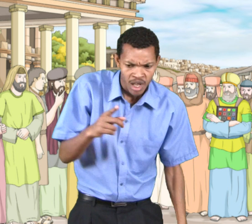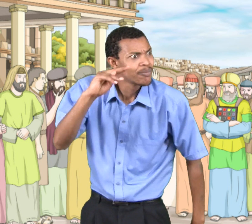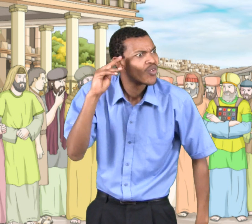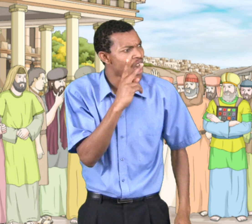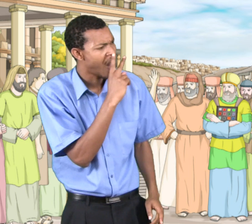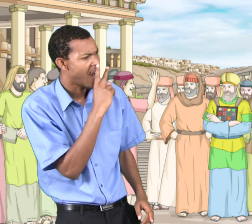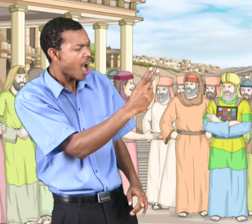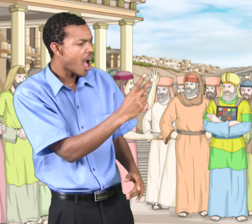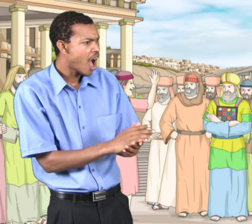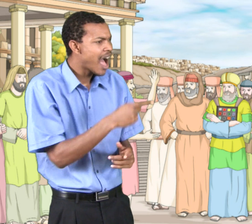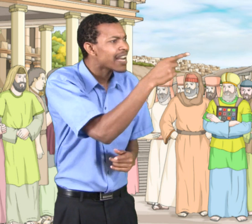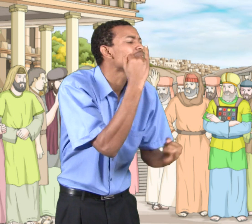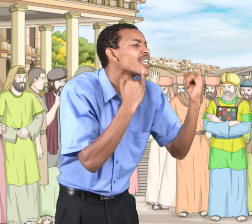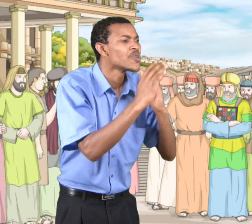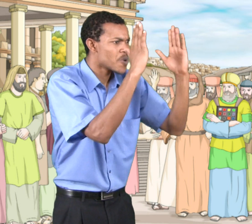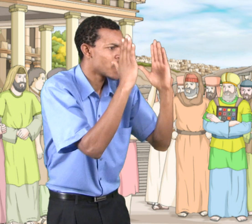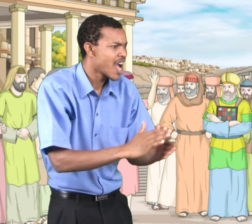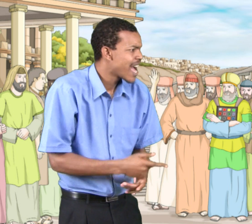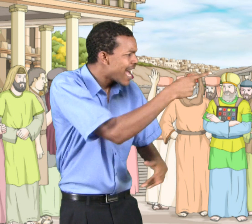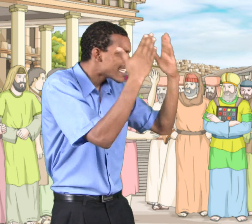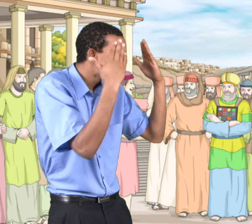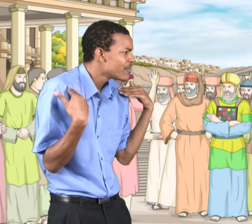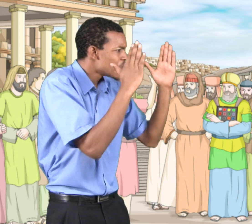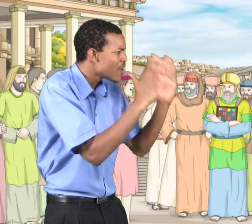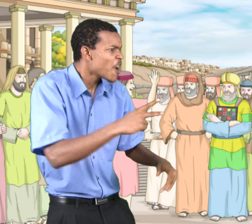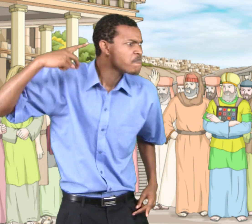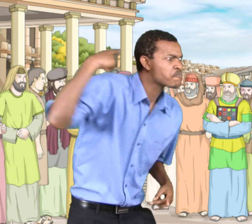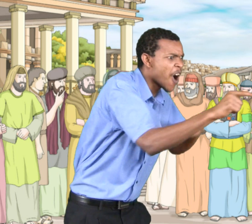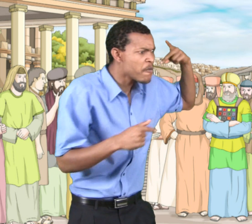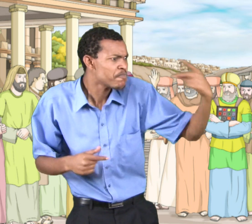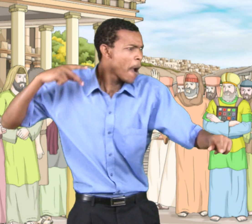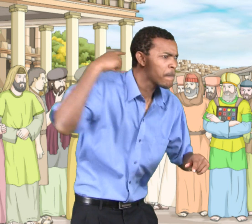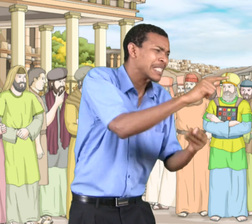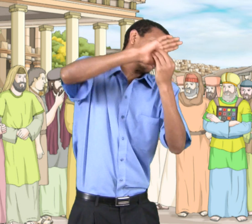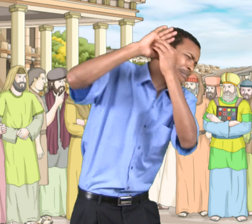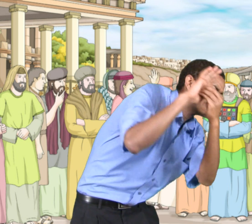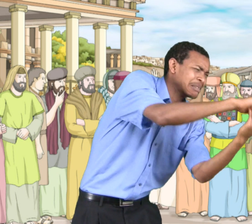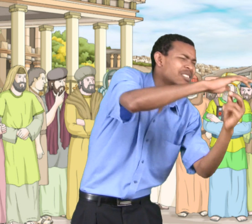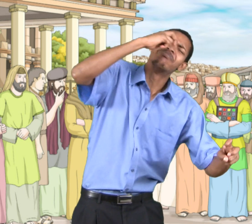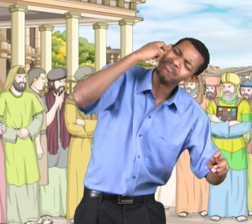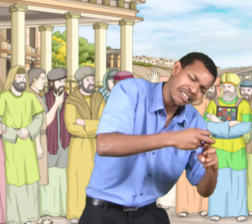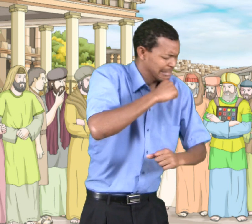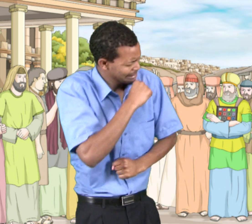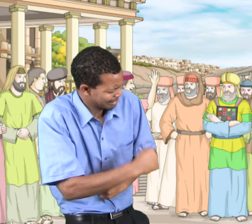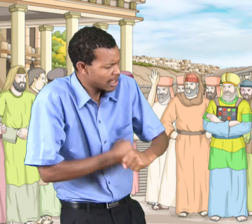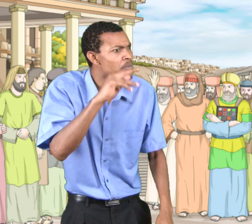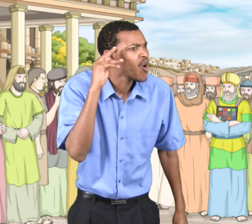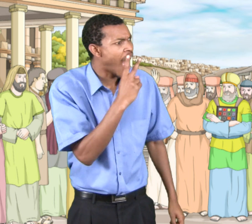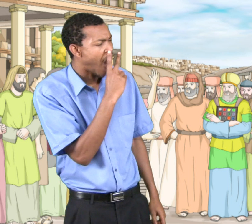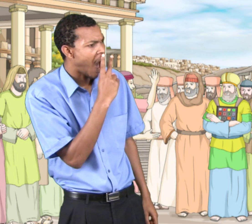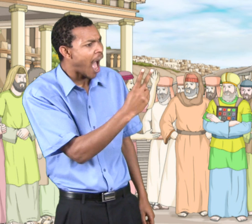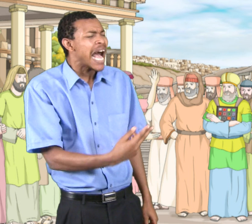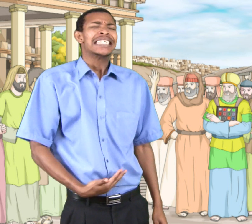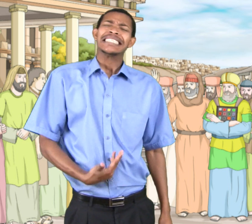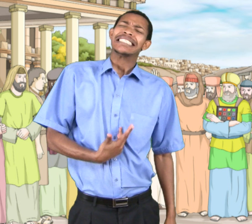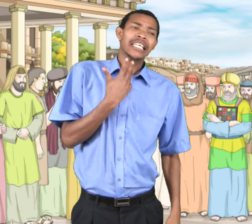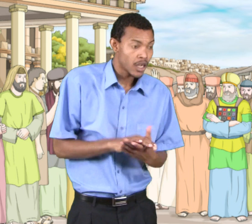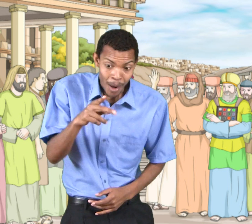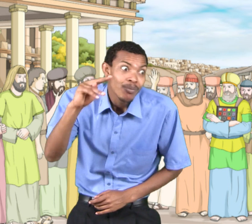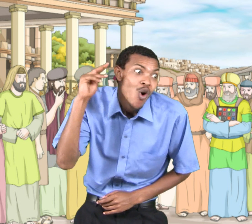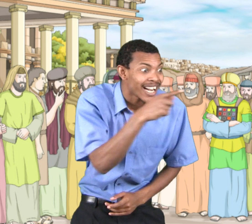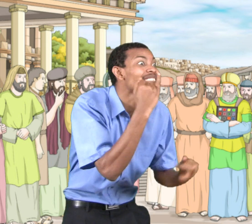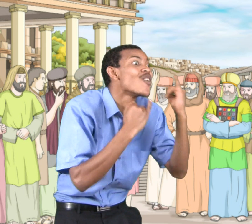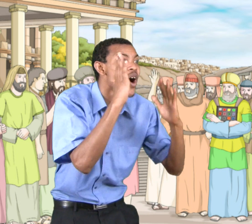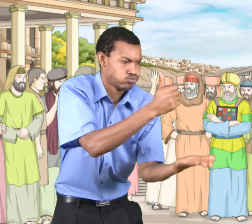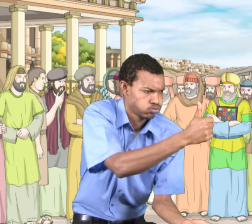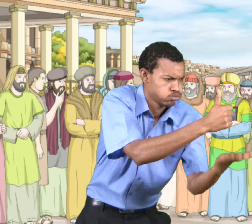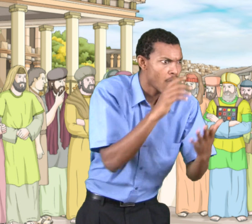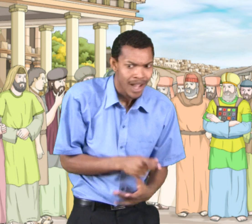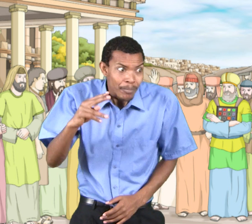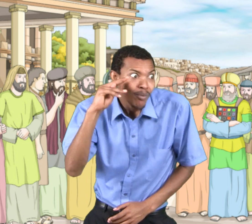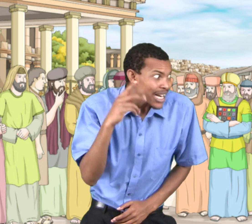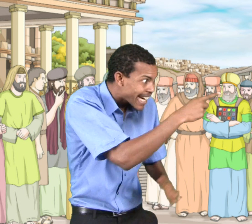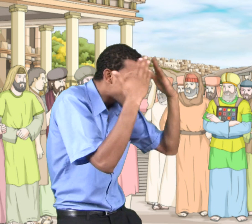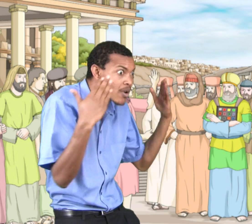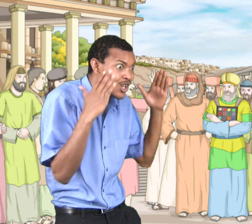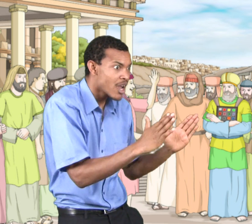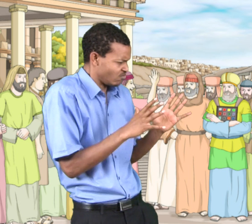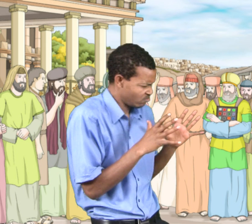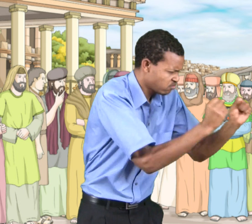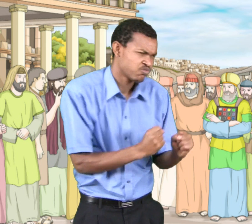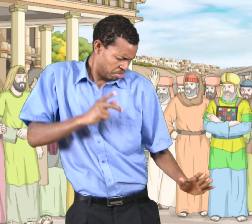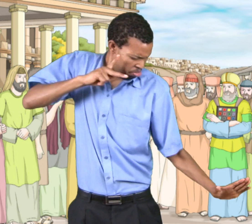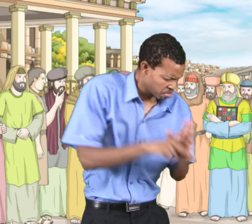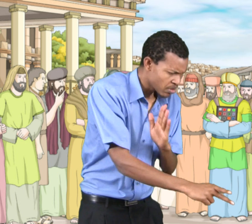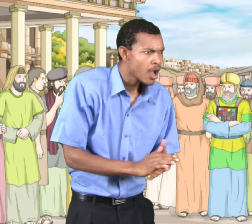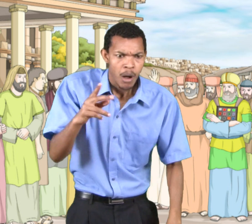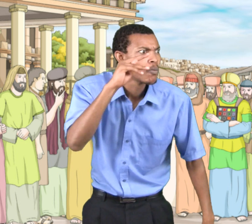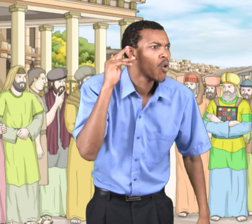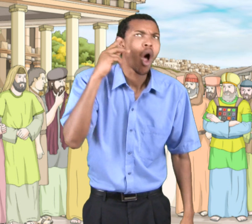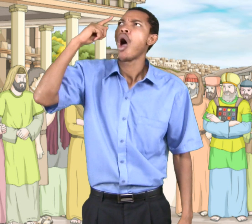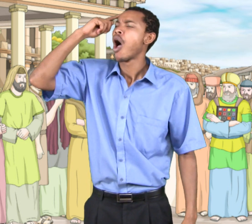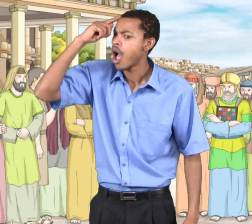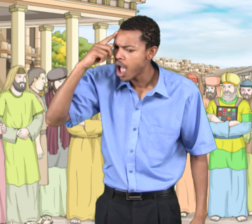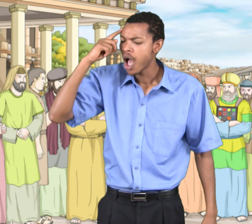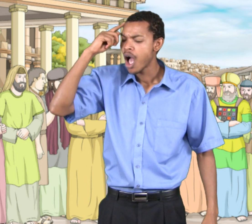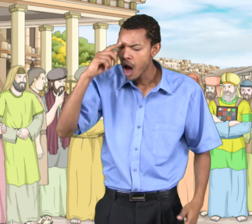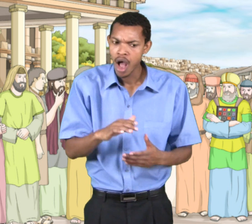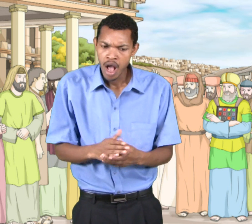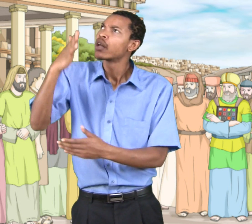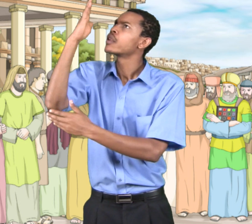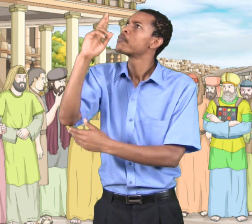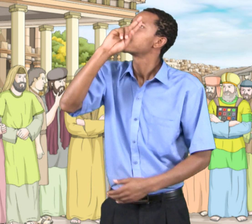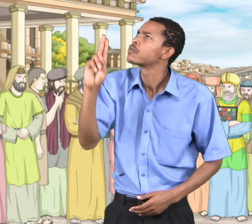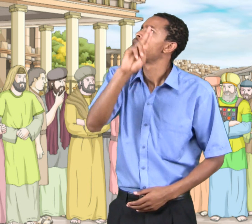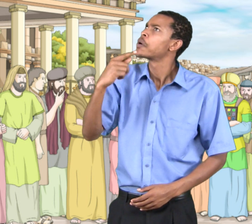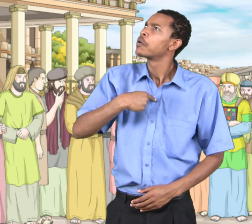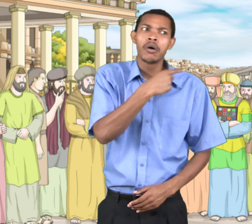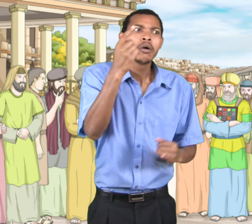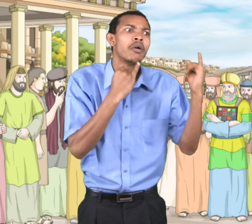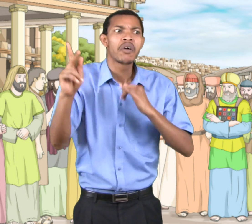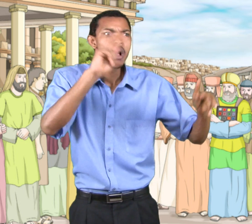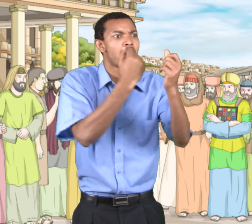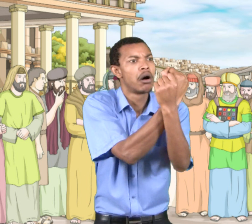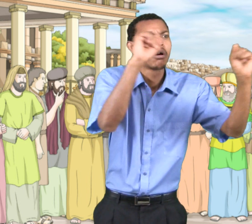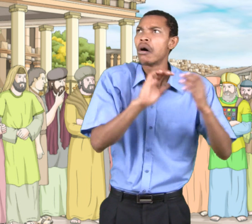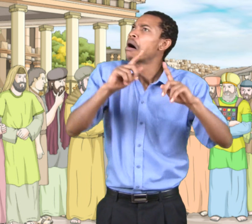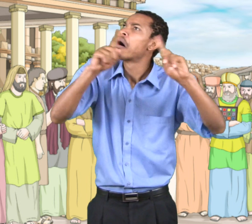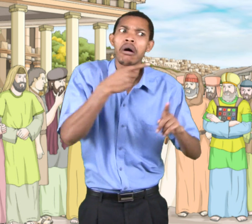And when he saw one of them being mistreated, Moses went to his defense and avenged him by striking down the Egyptian who was oppressing him.